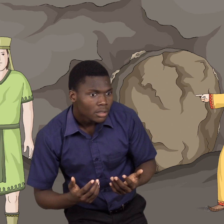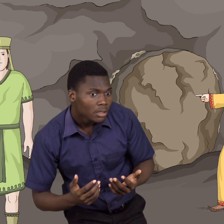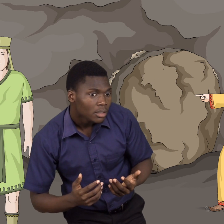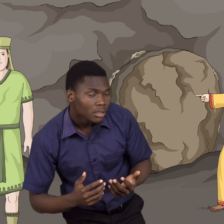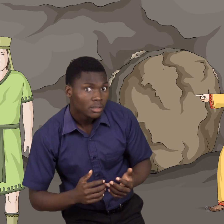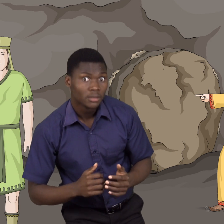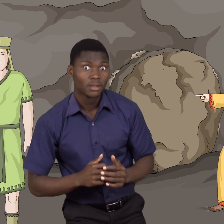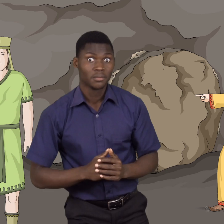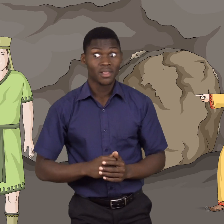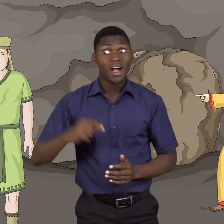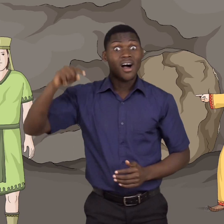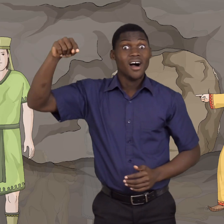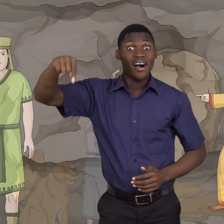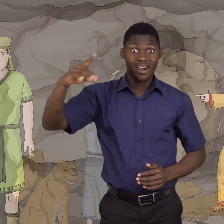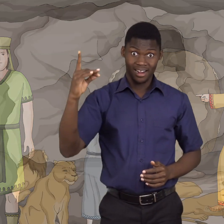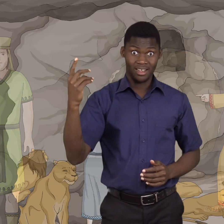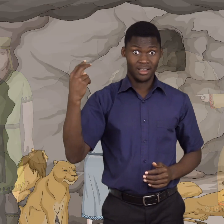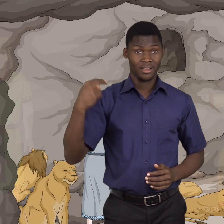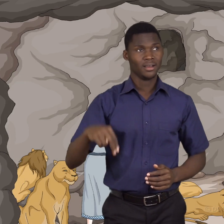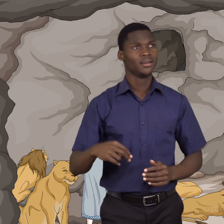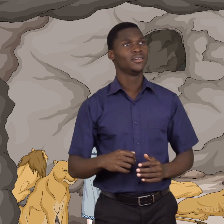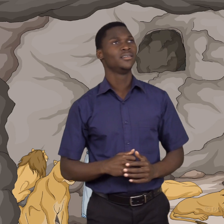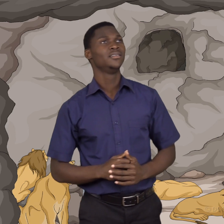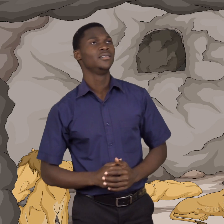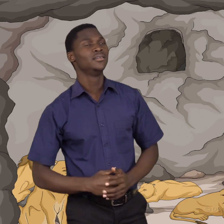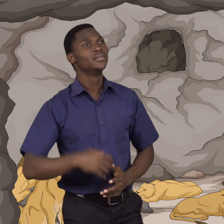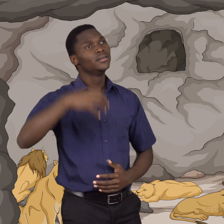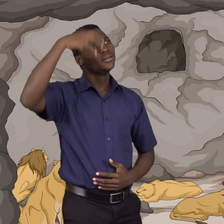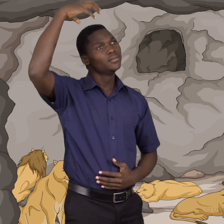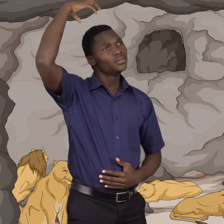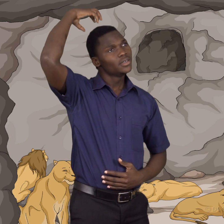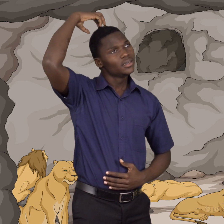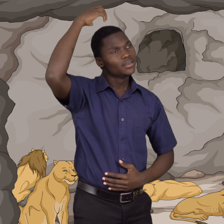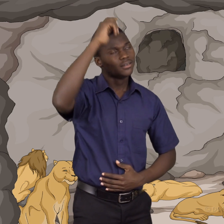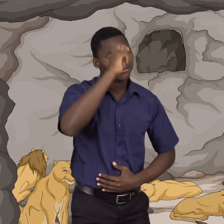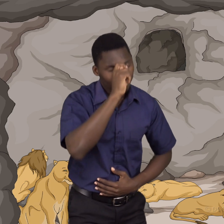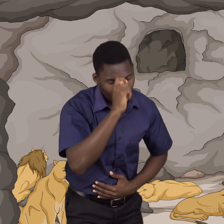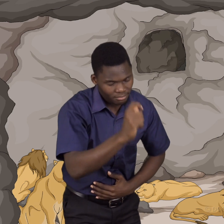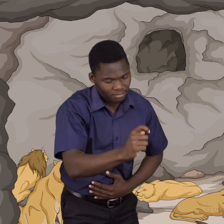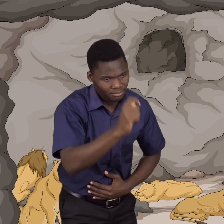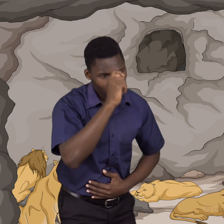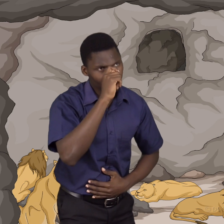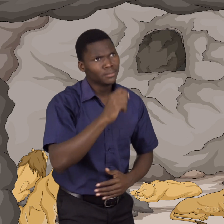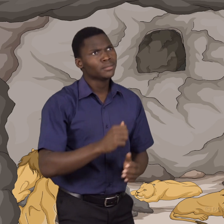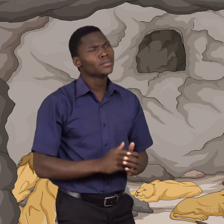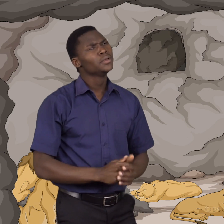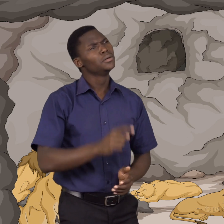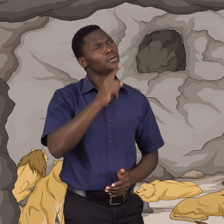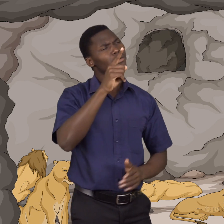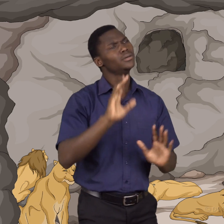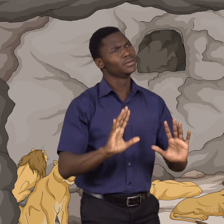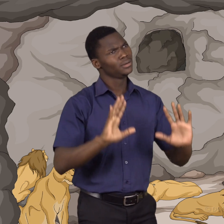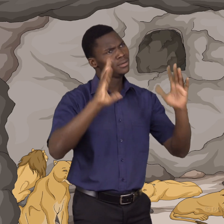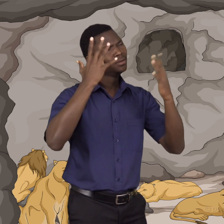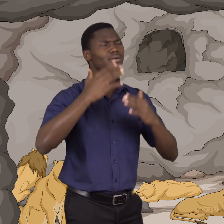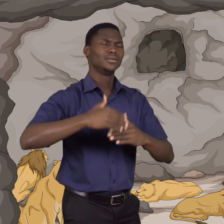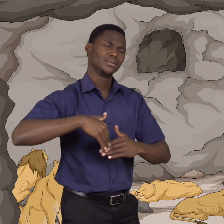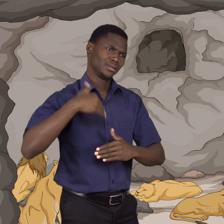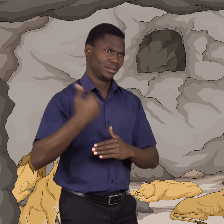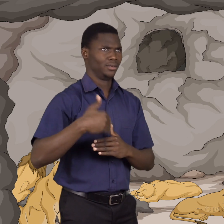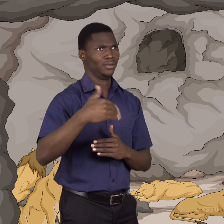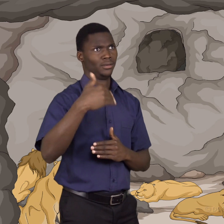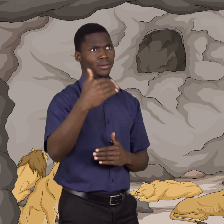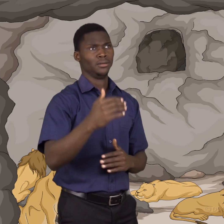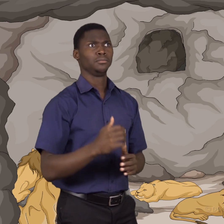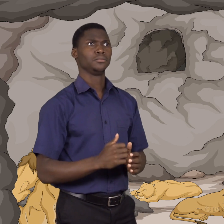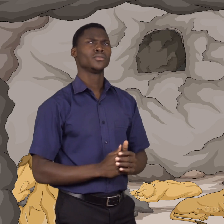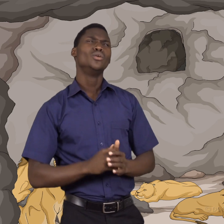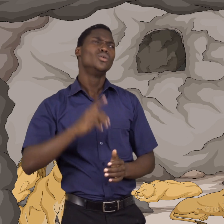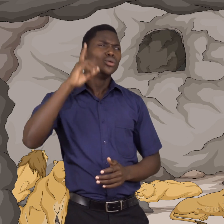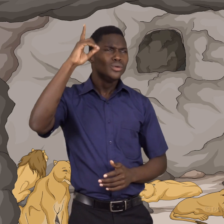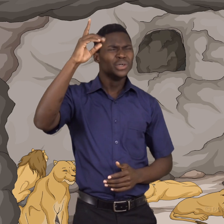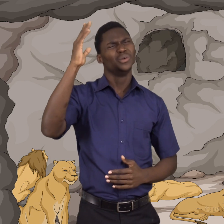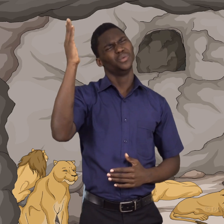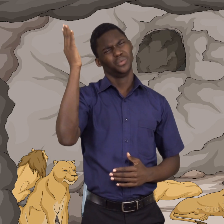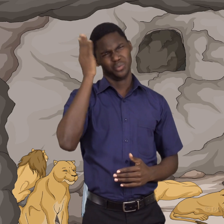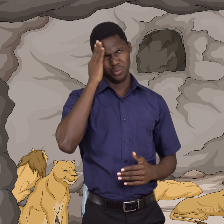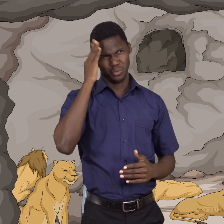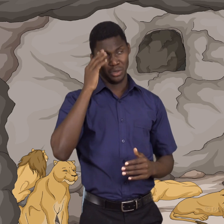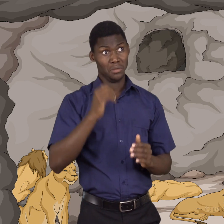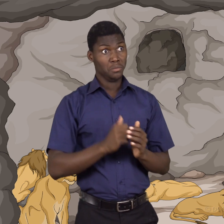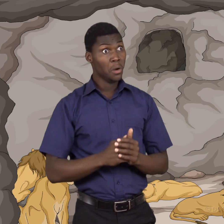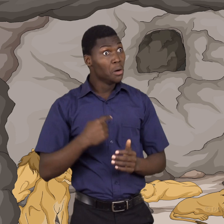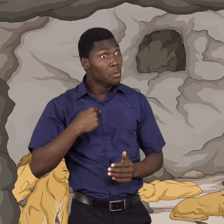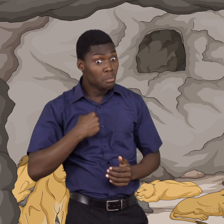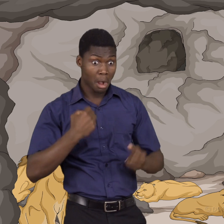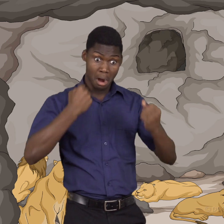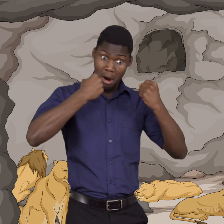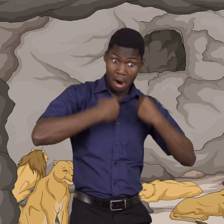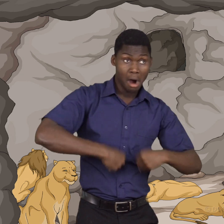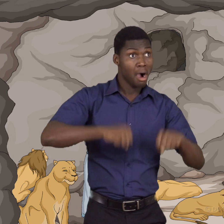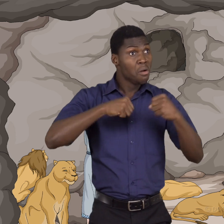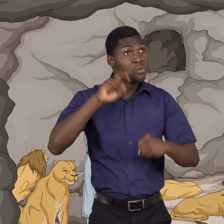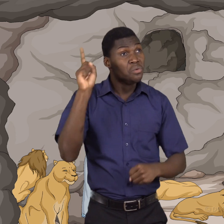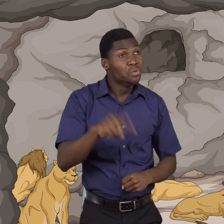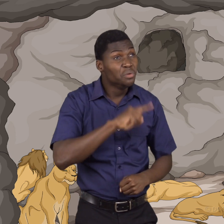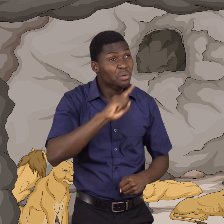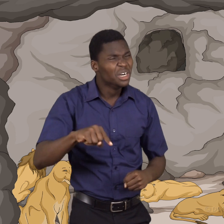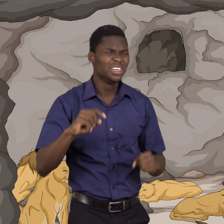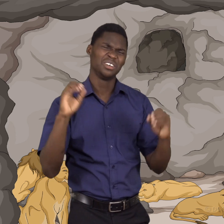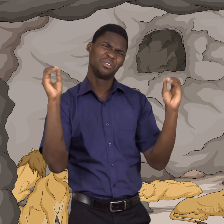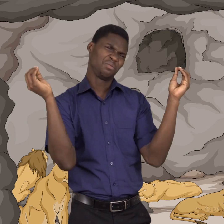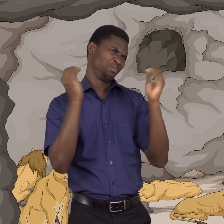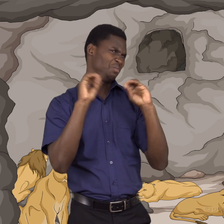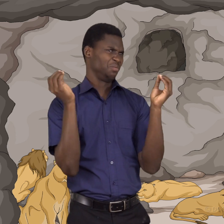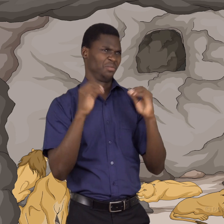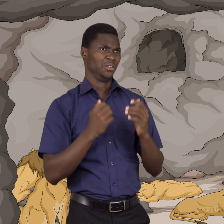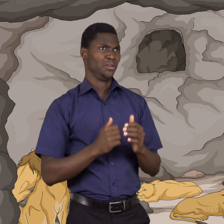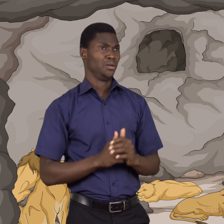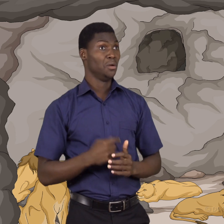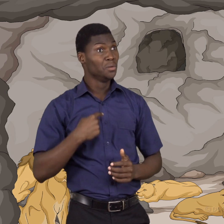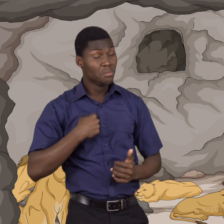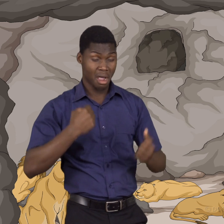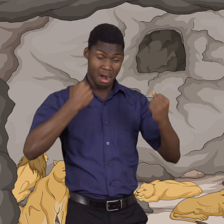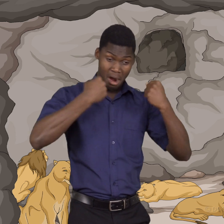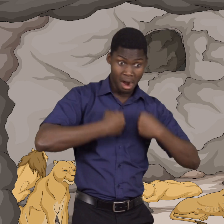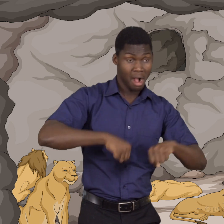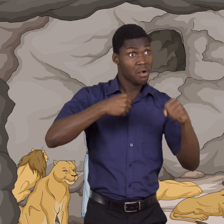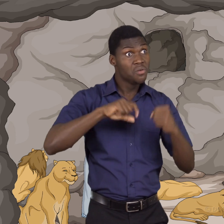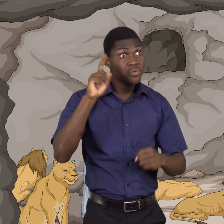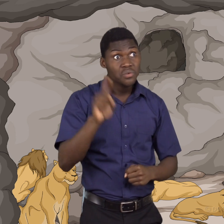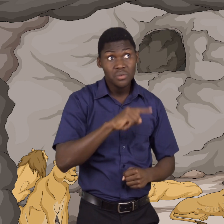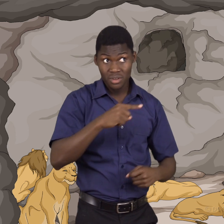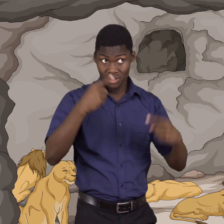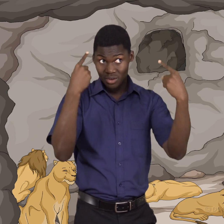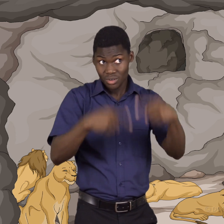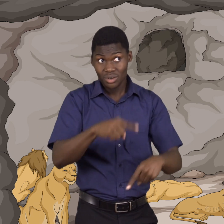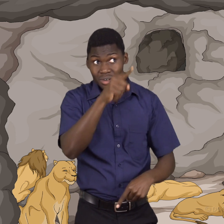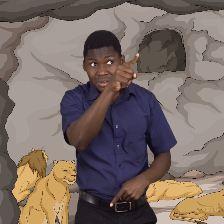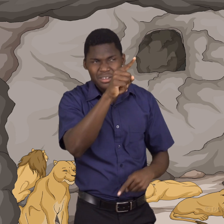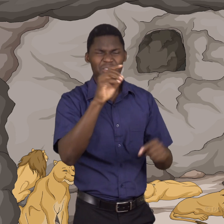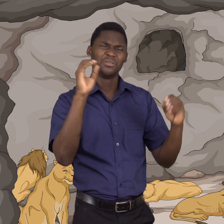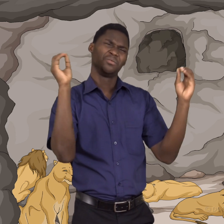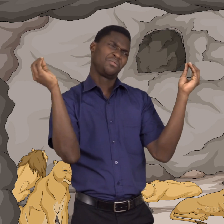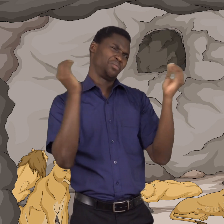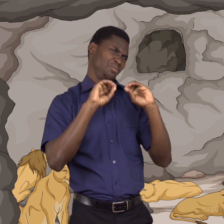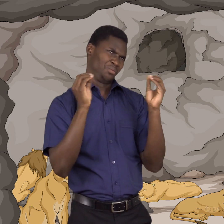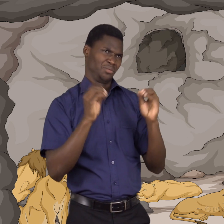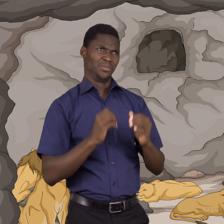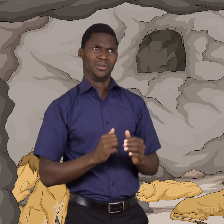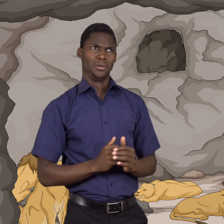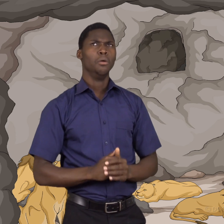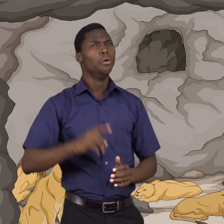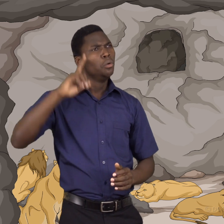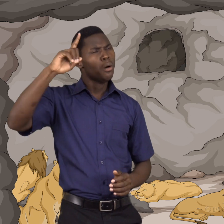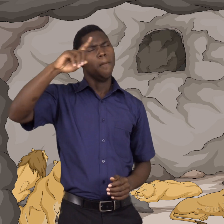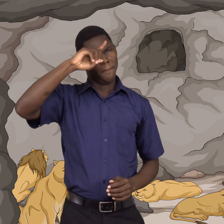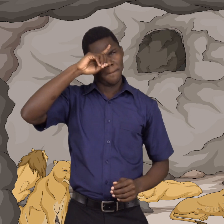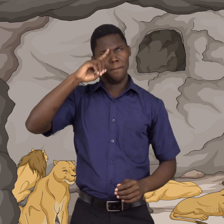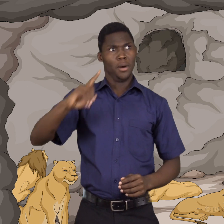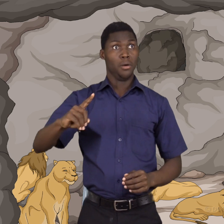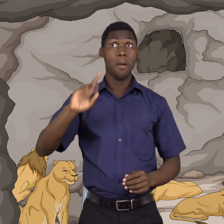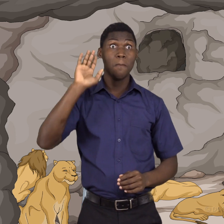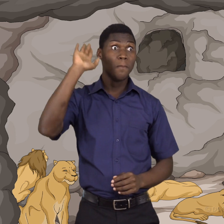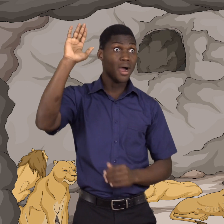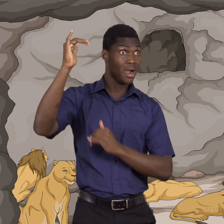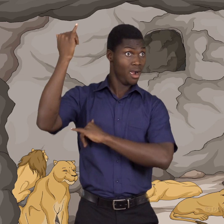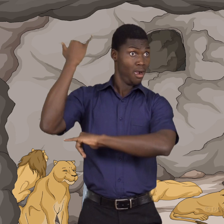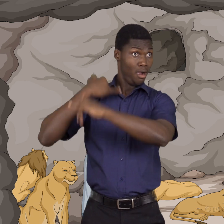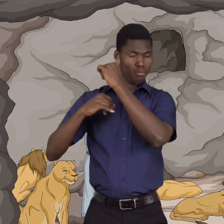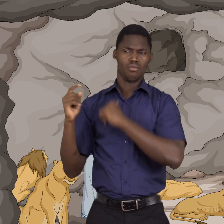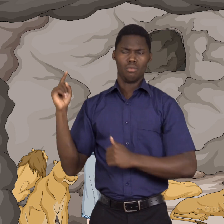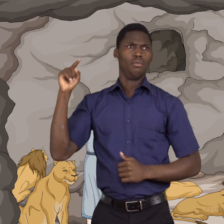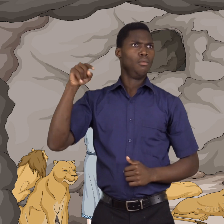Then Daniel replied, “O king, may you live forever! My God sent His angel and shut the mouths of the lions.